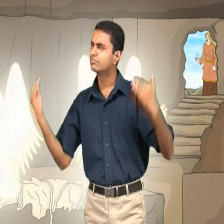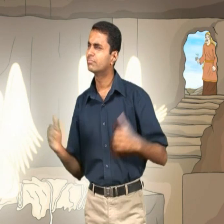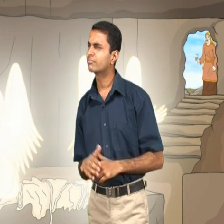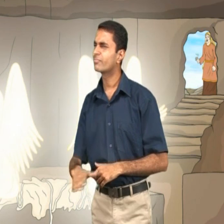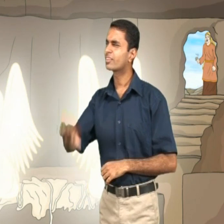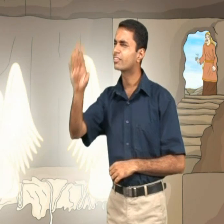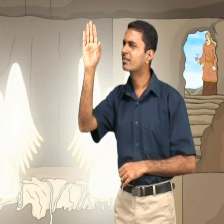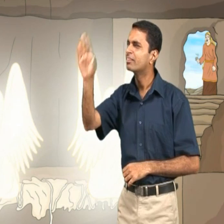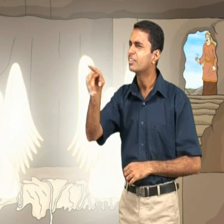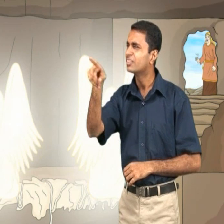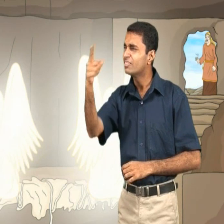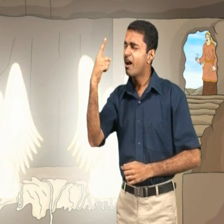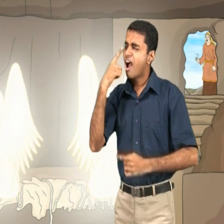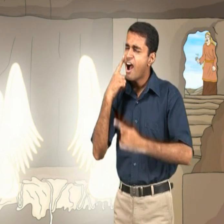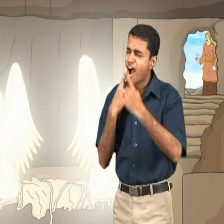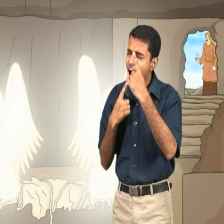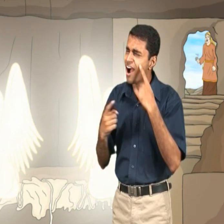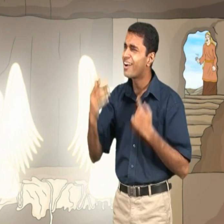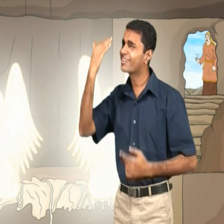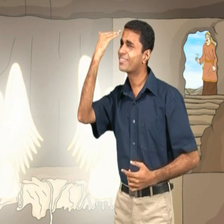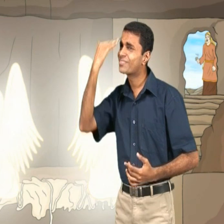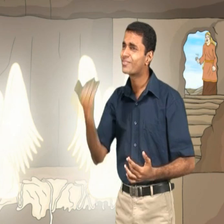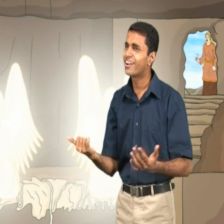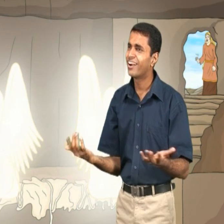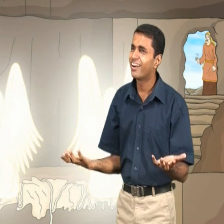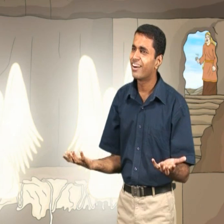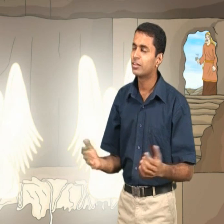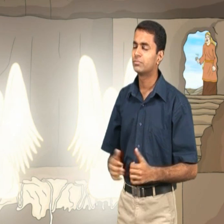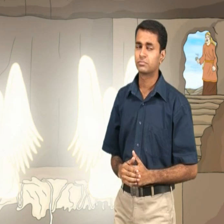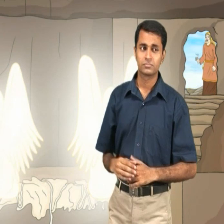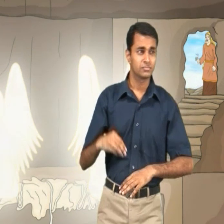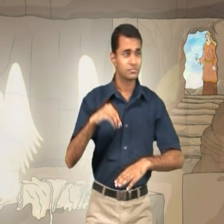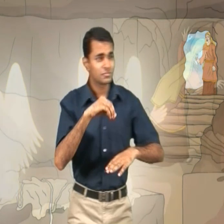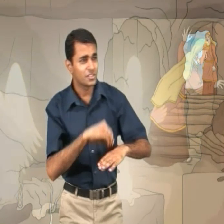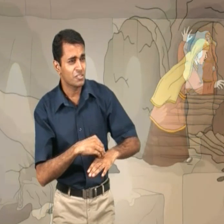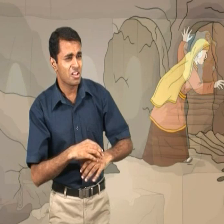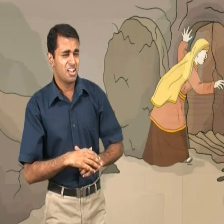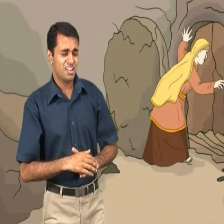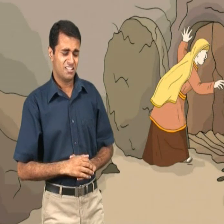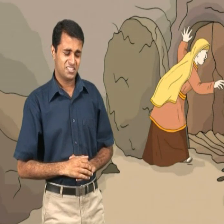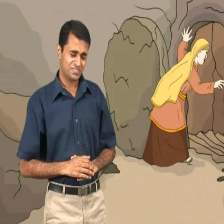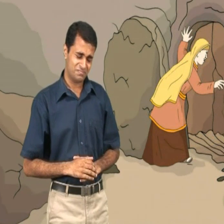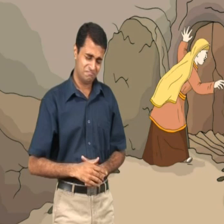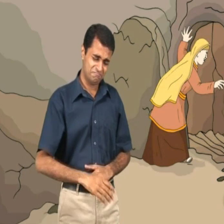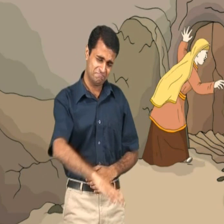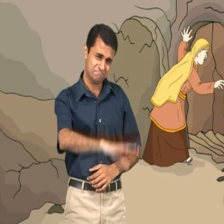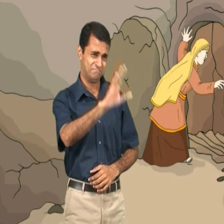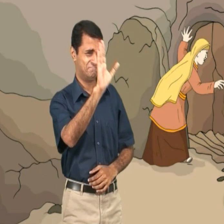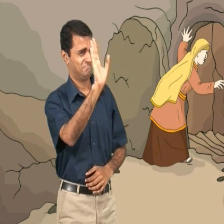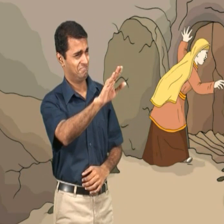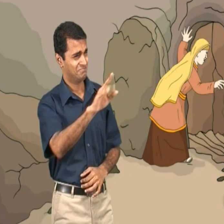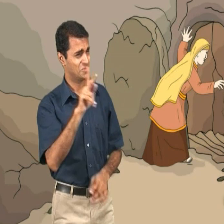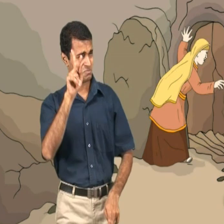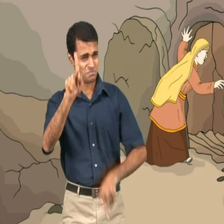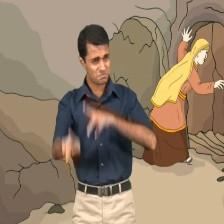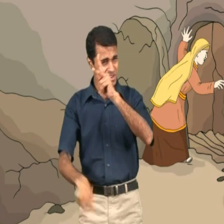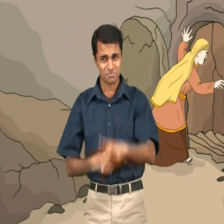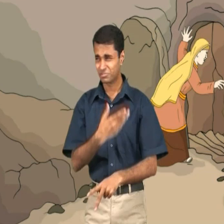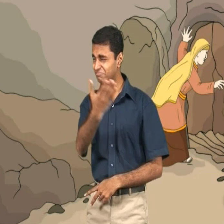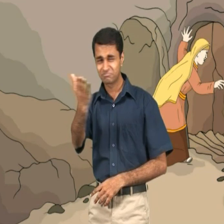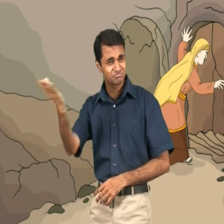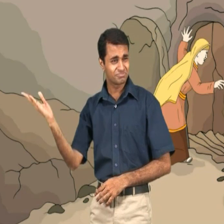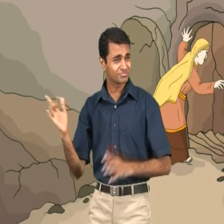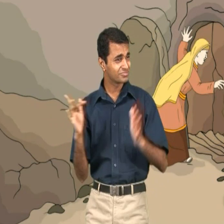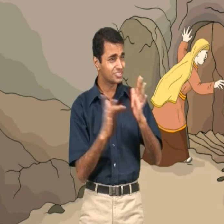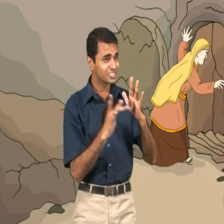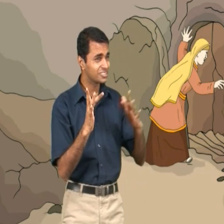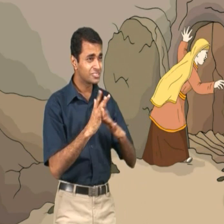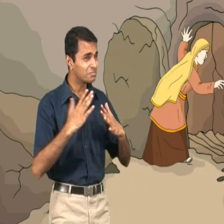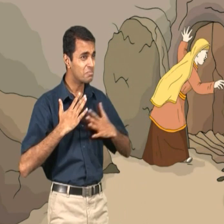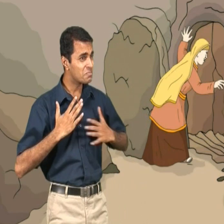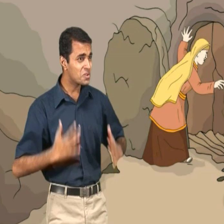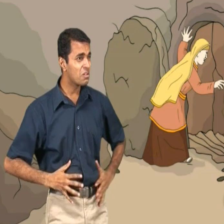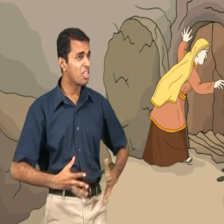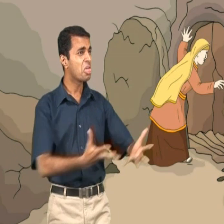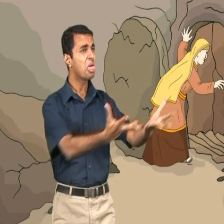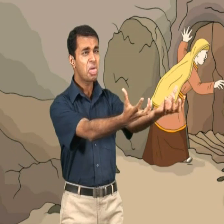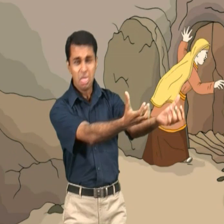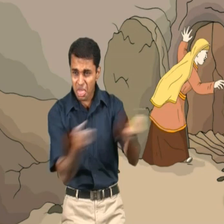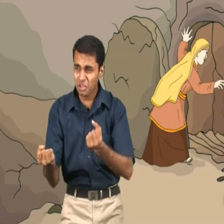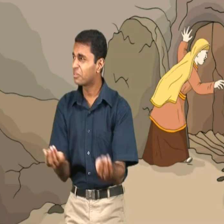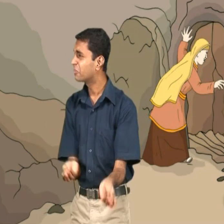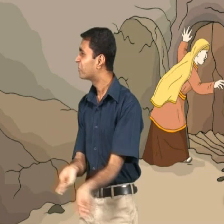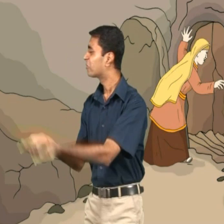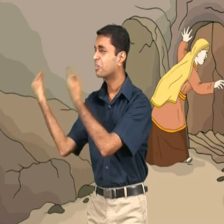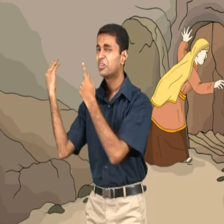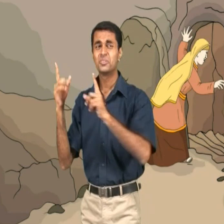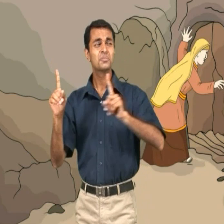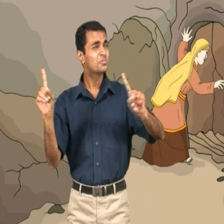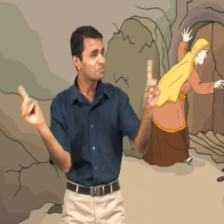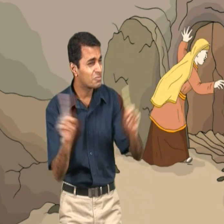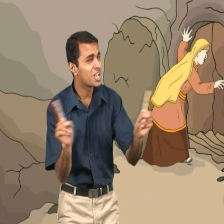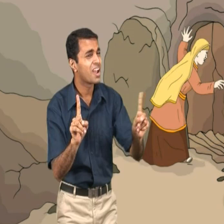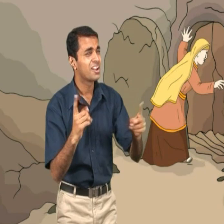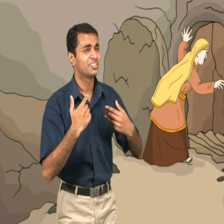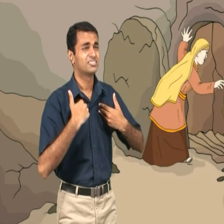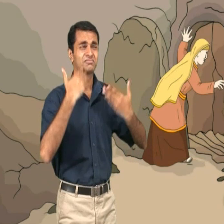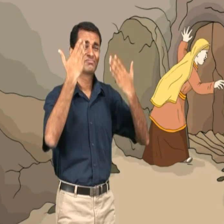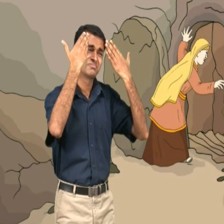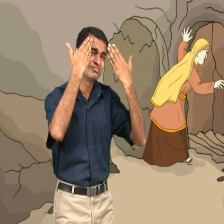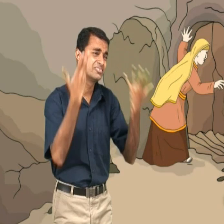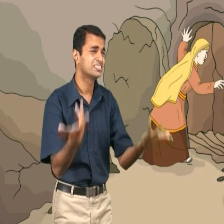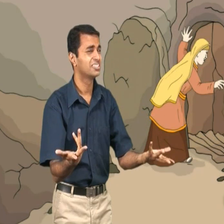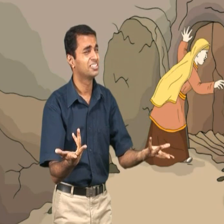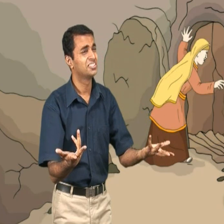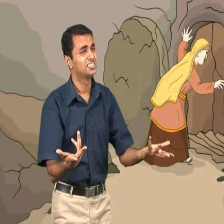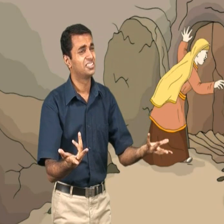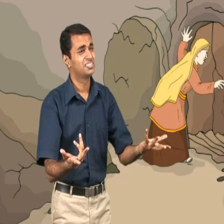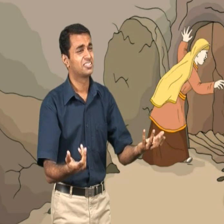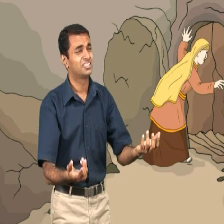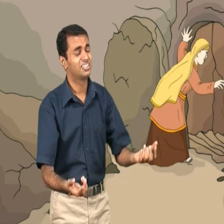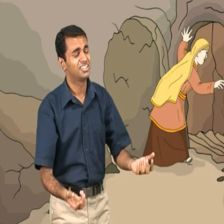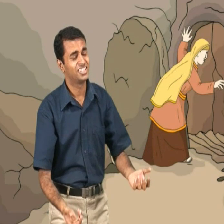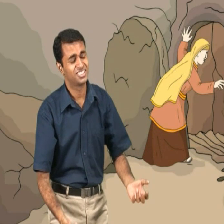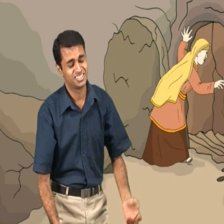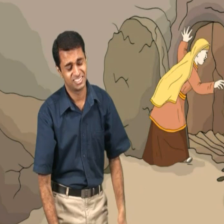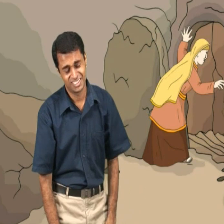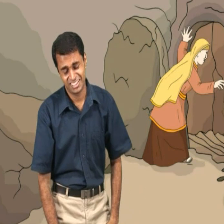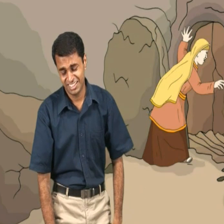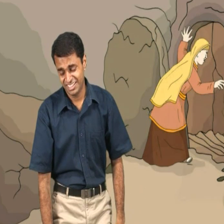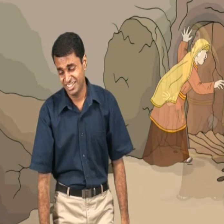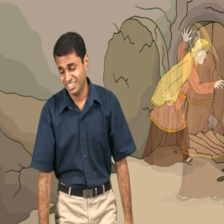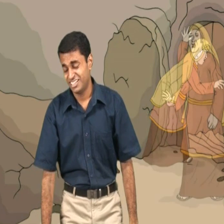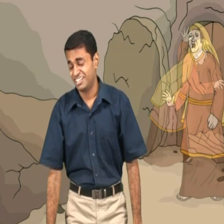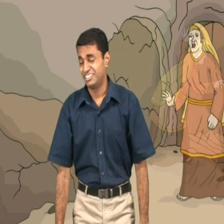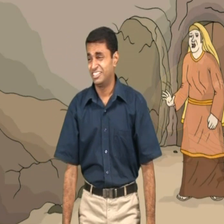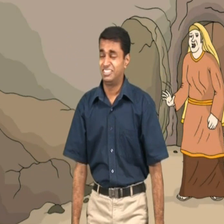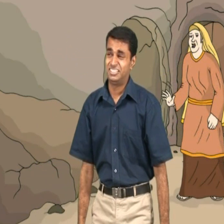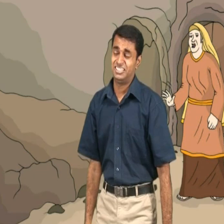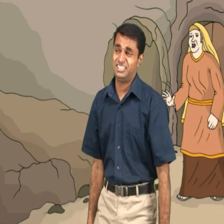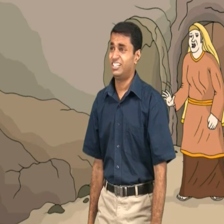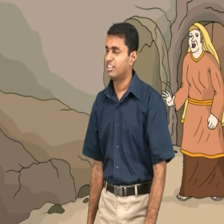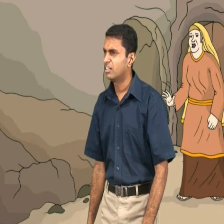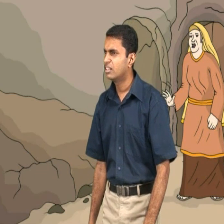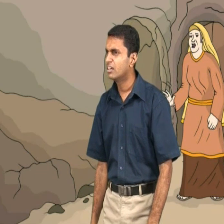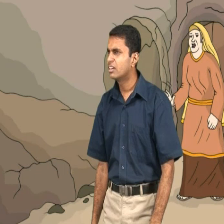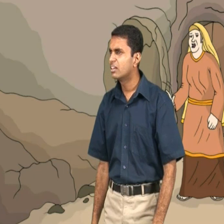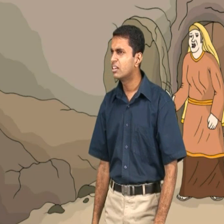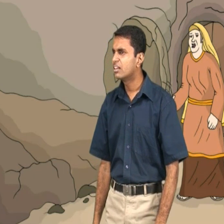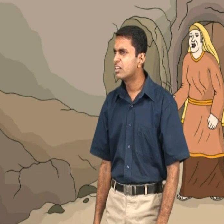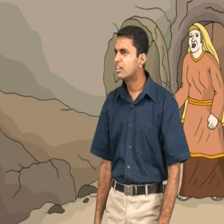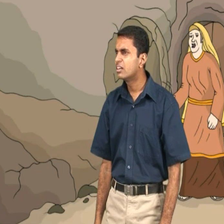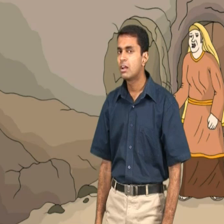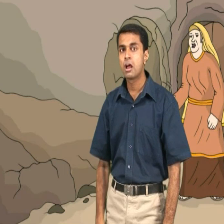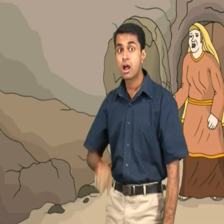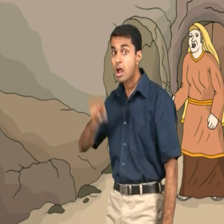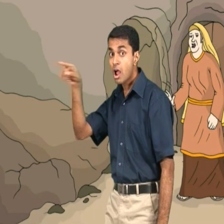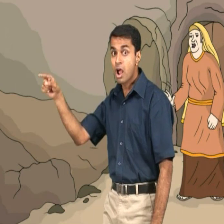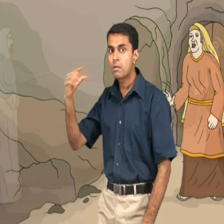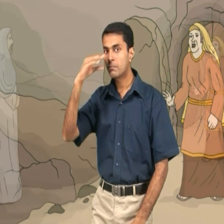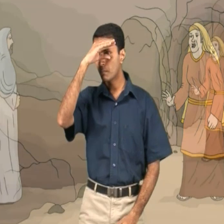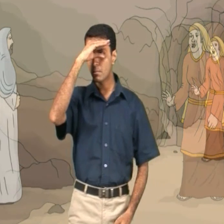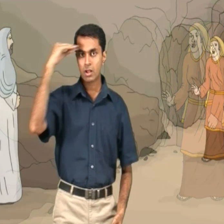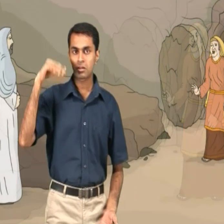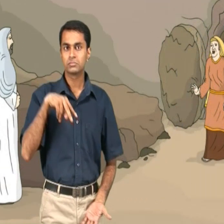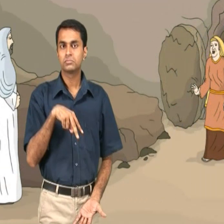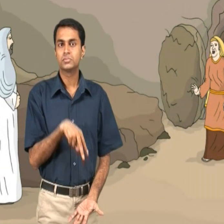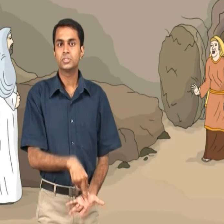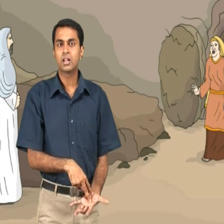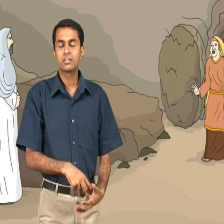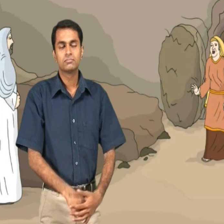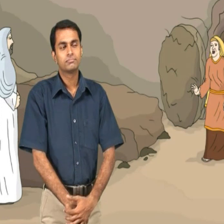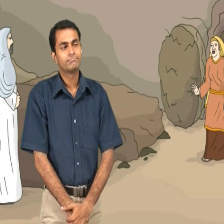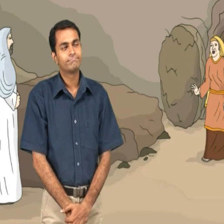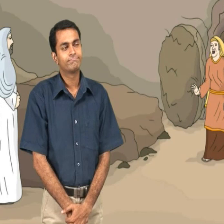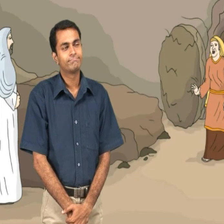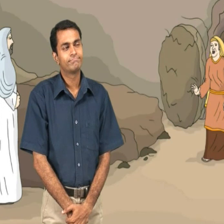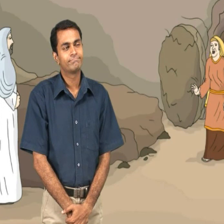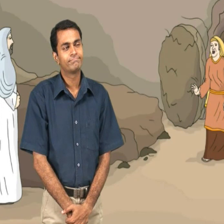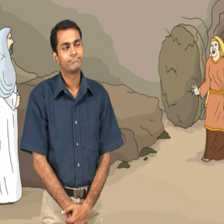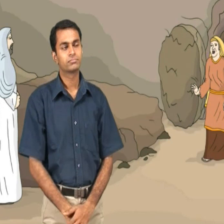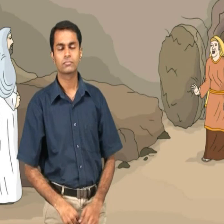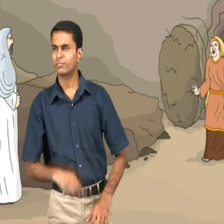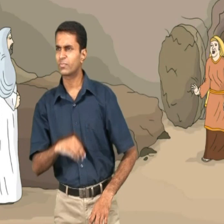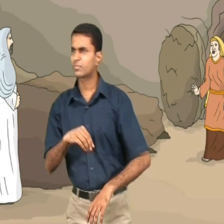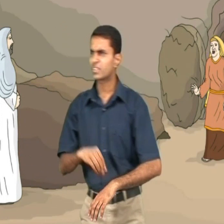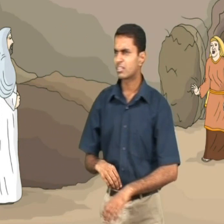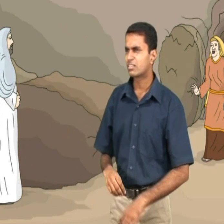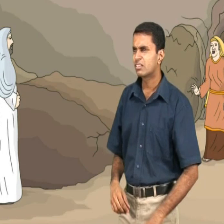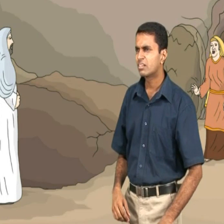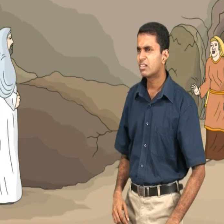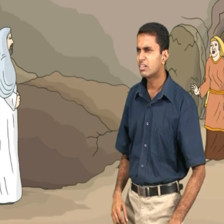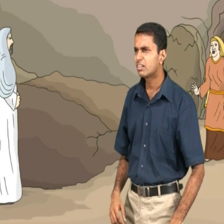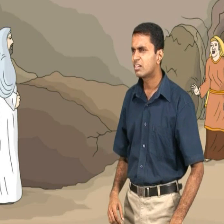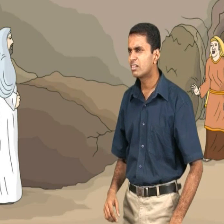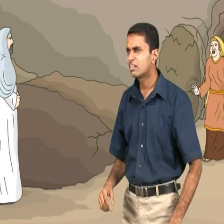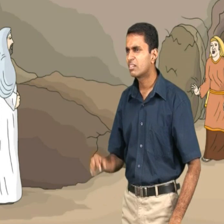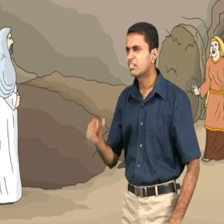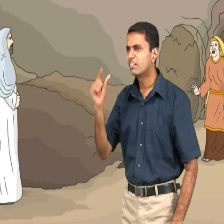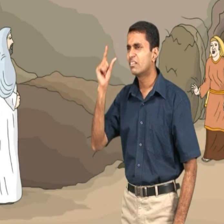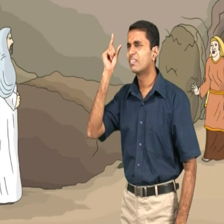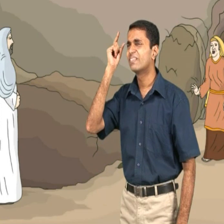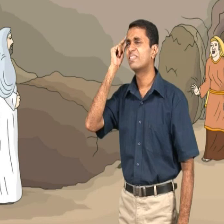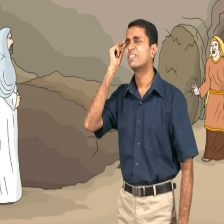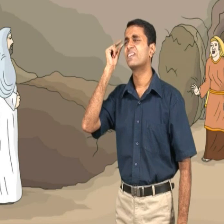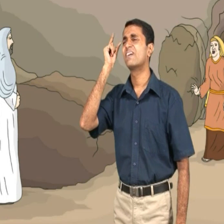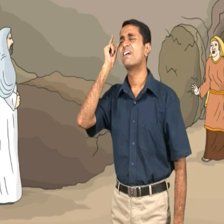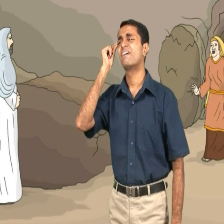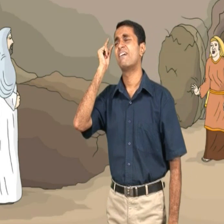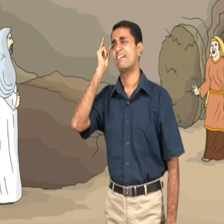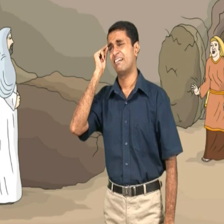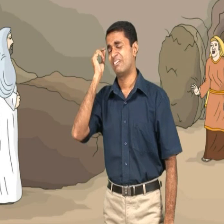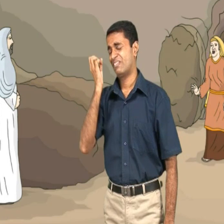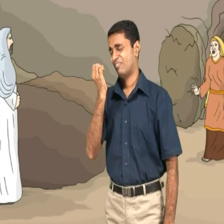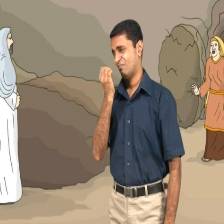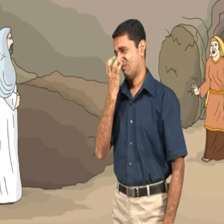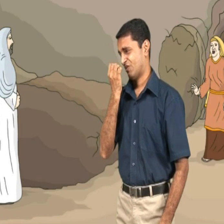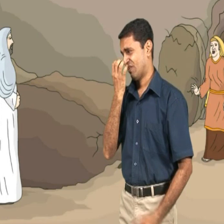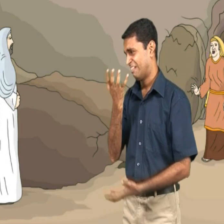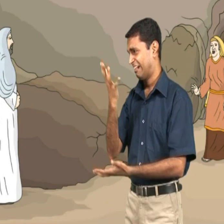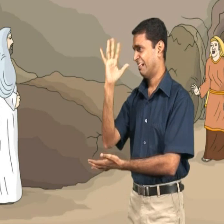“Woman, why are you weeping?” they asked. “Because they have taken my Lord away,” she said, “and I do not know where they have put Him.”